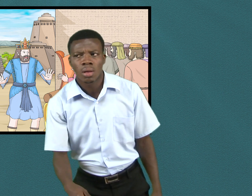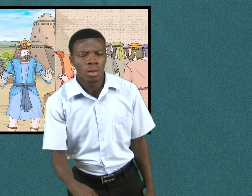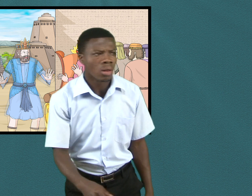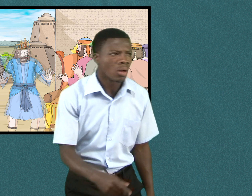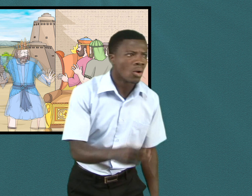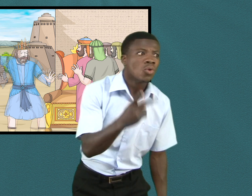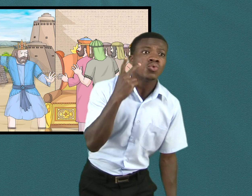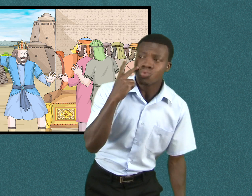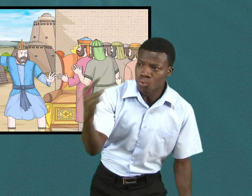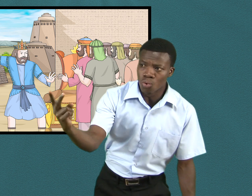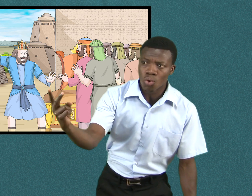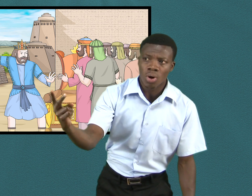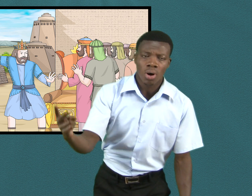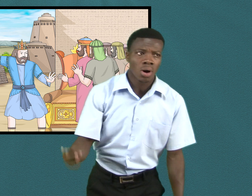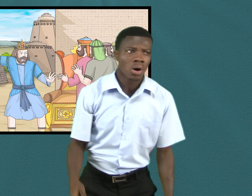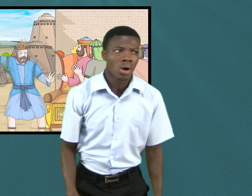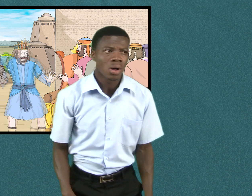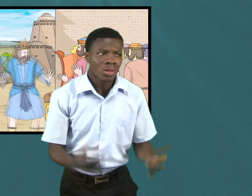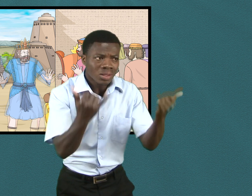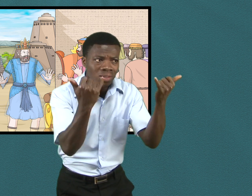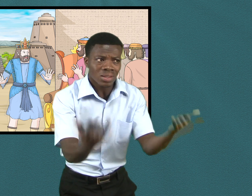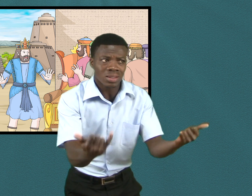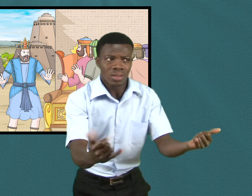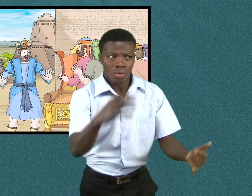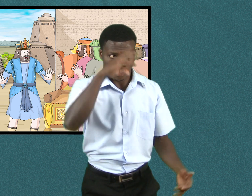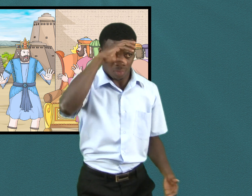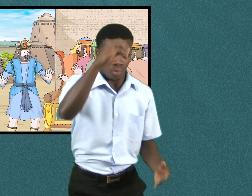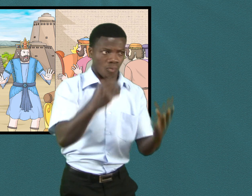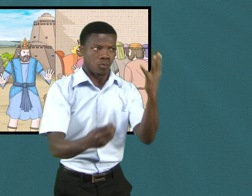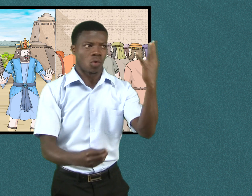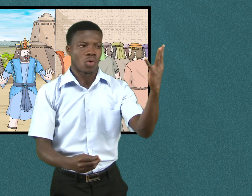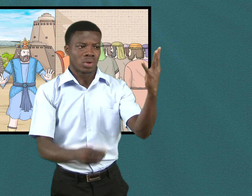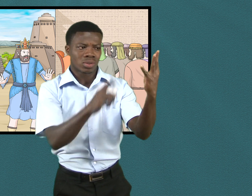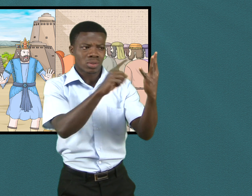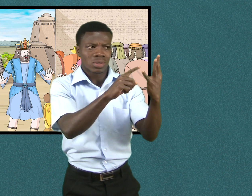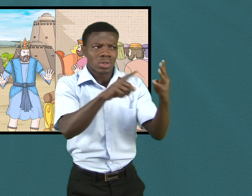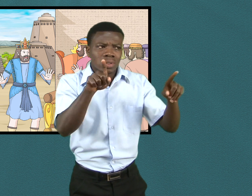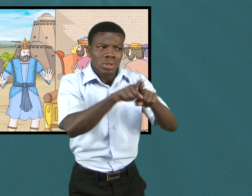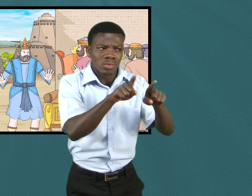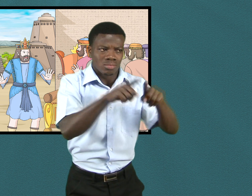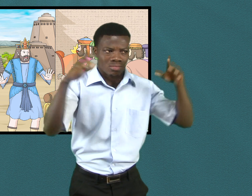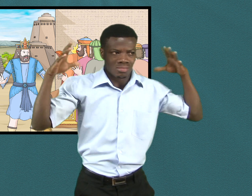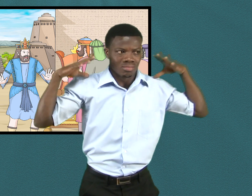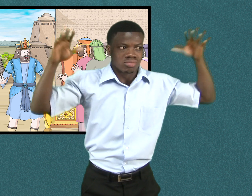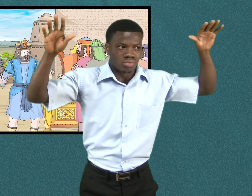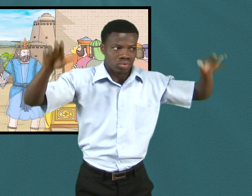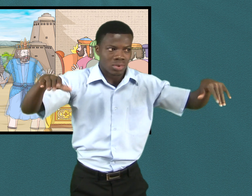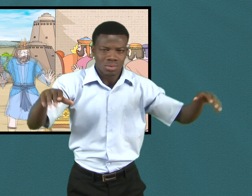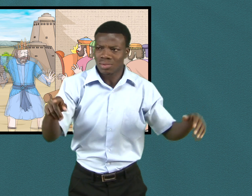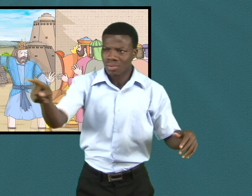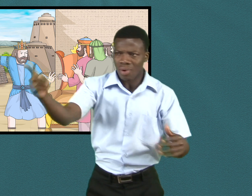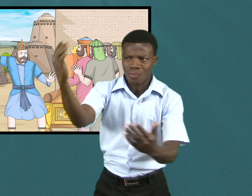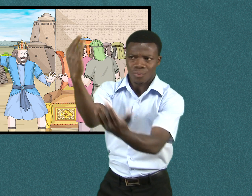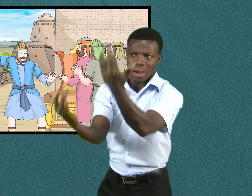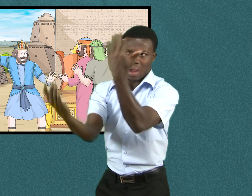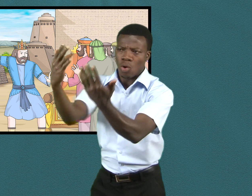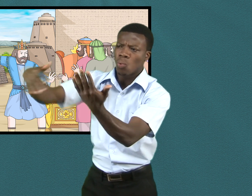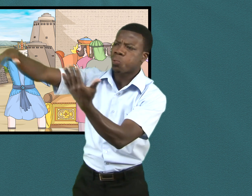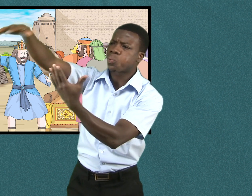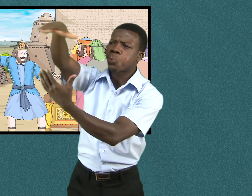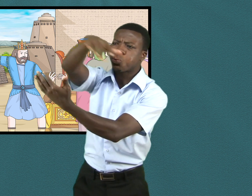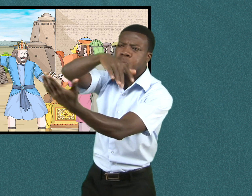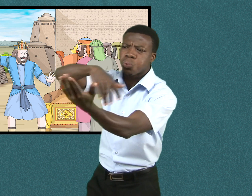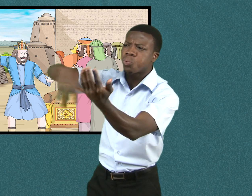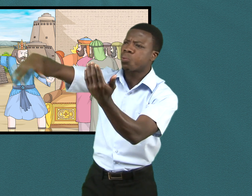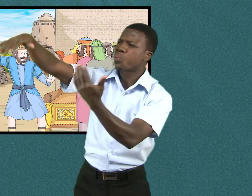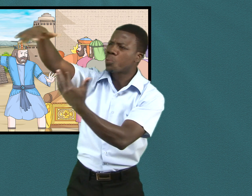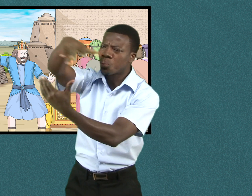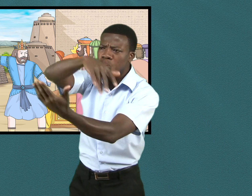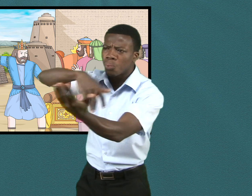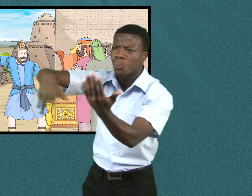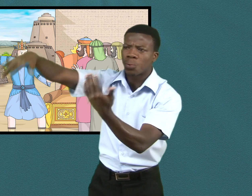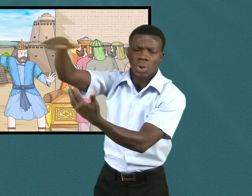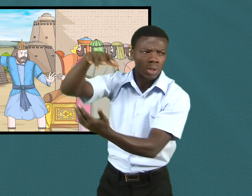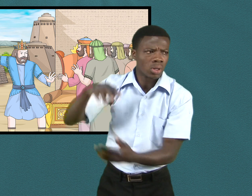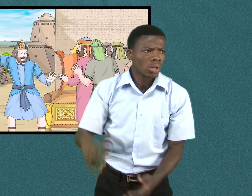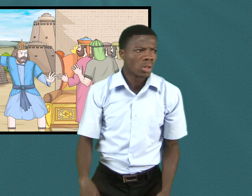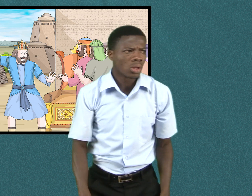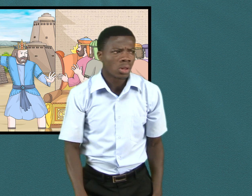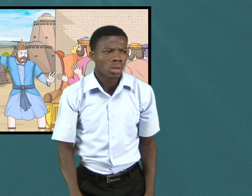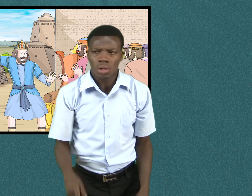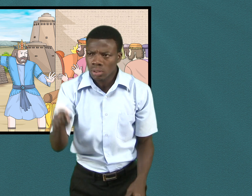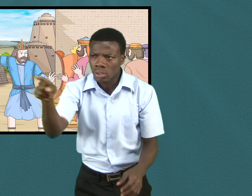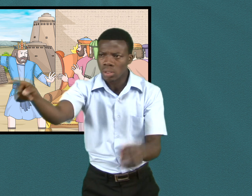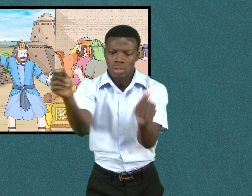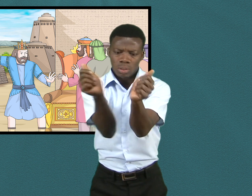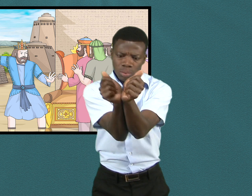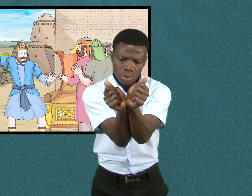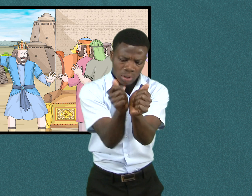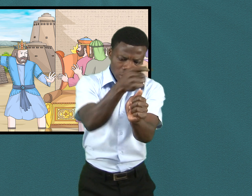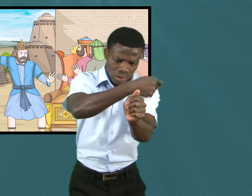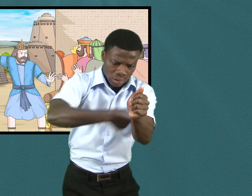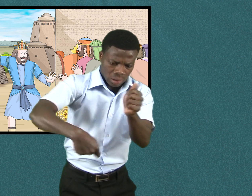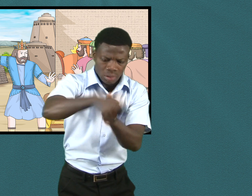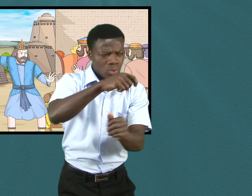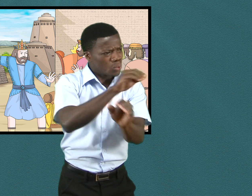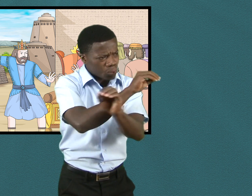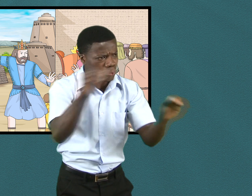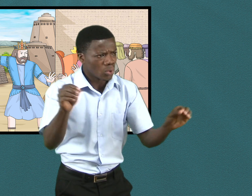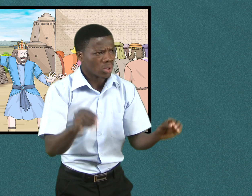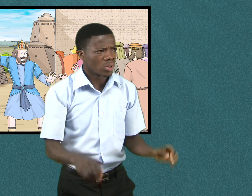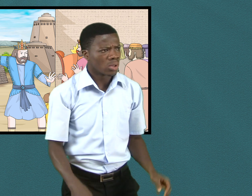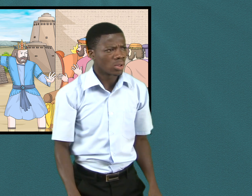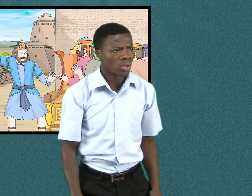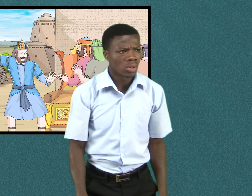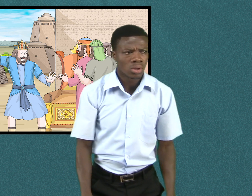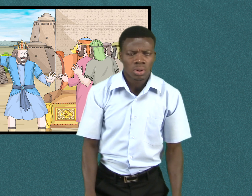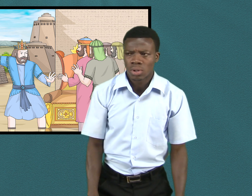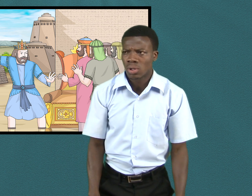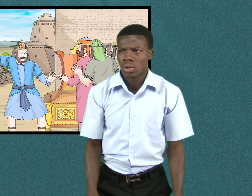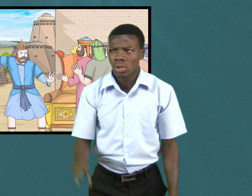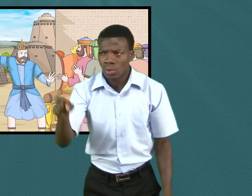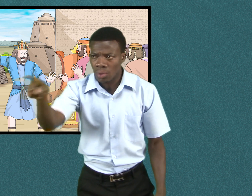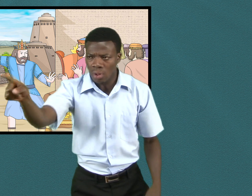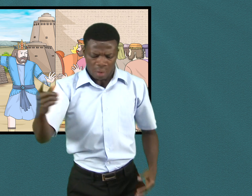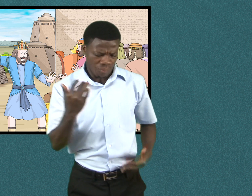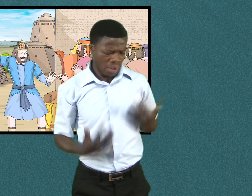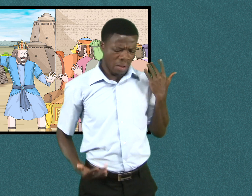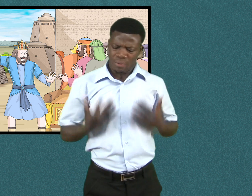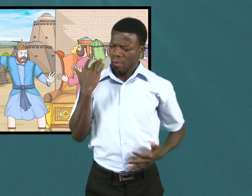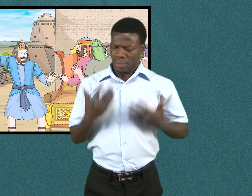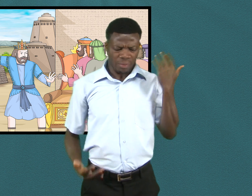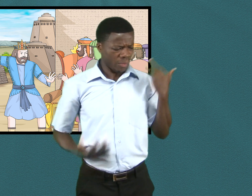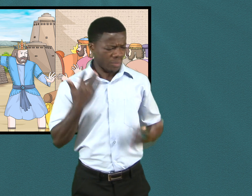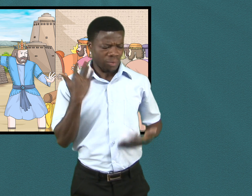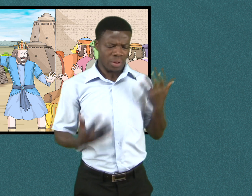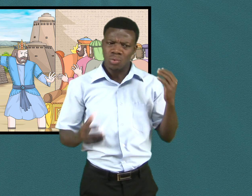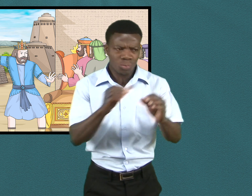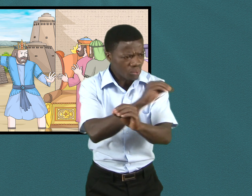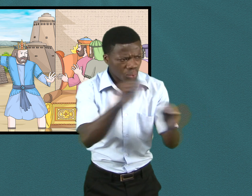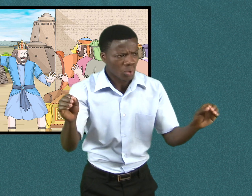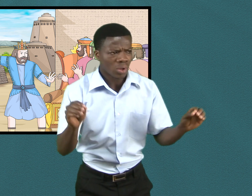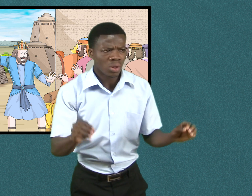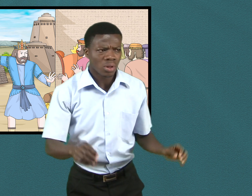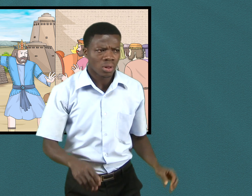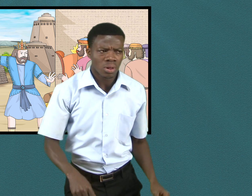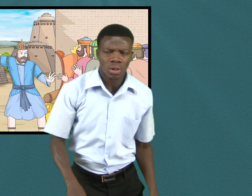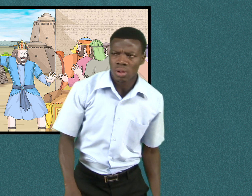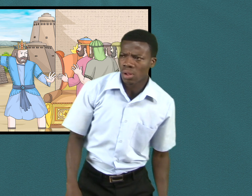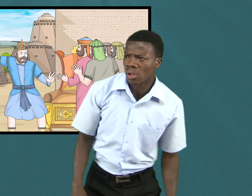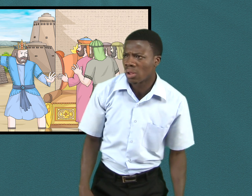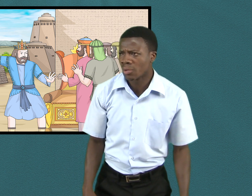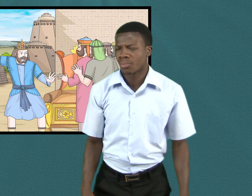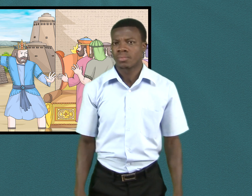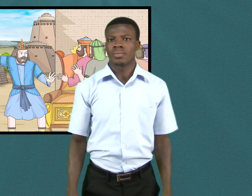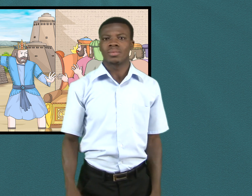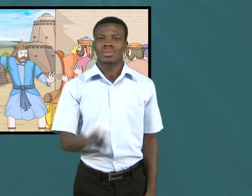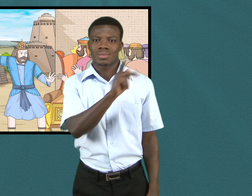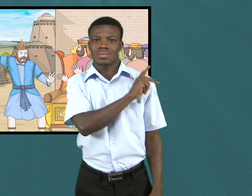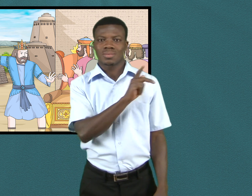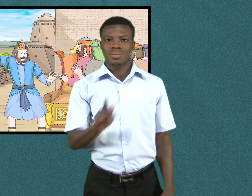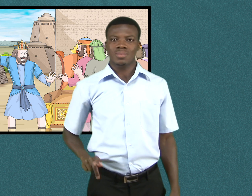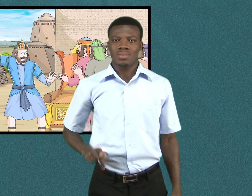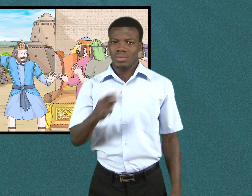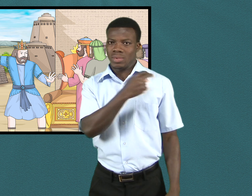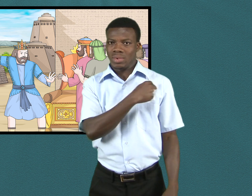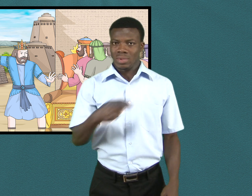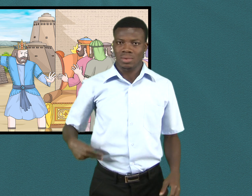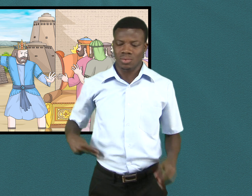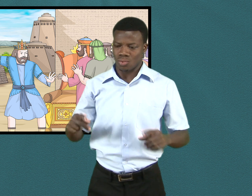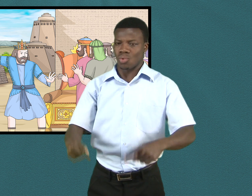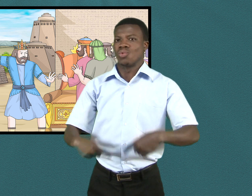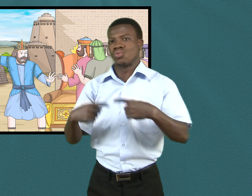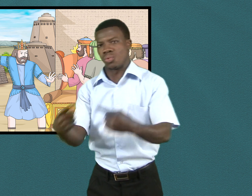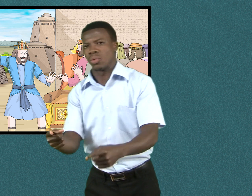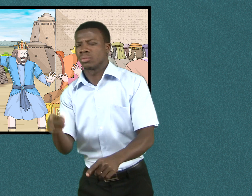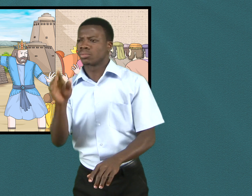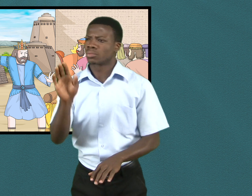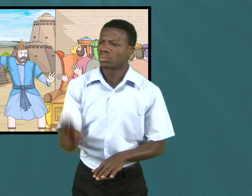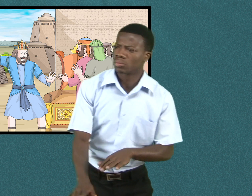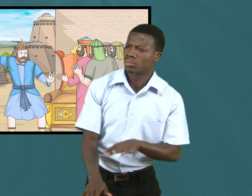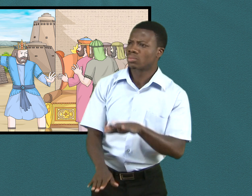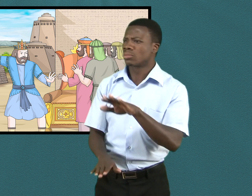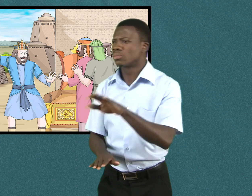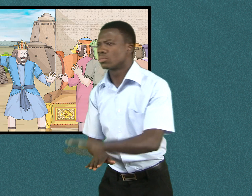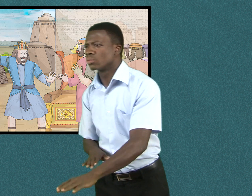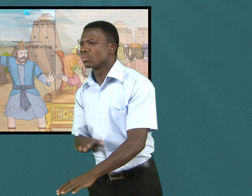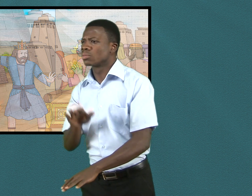“Certainly, O king,” they replied. “Look!”